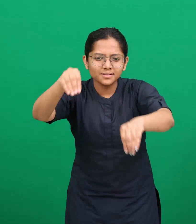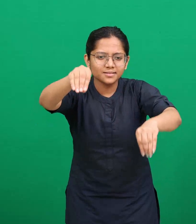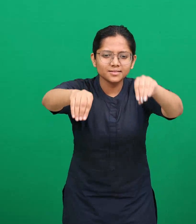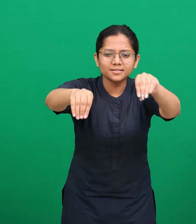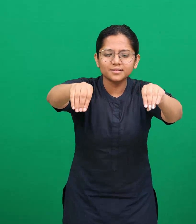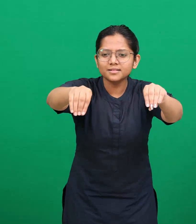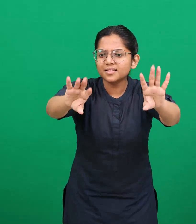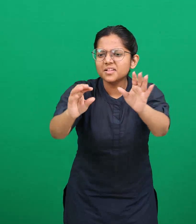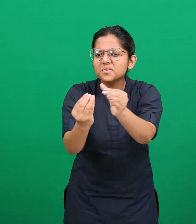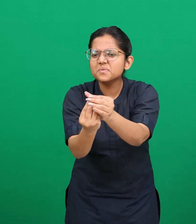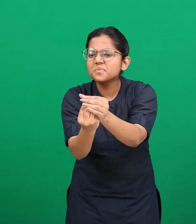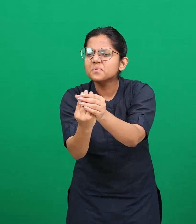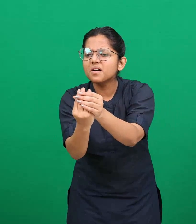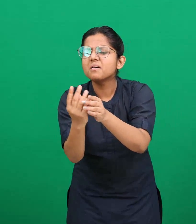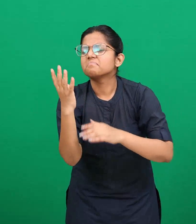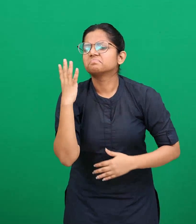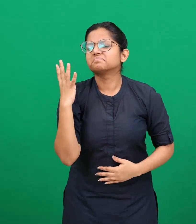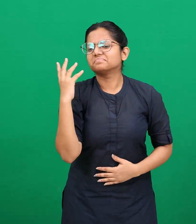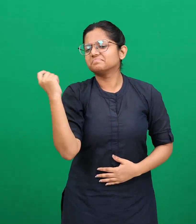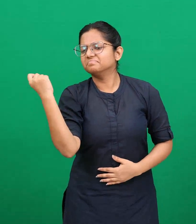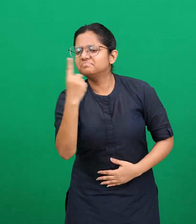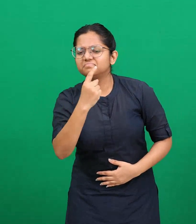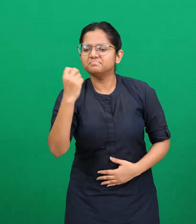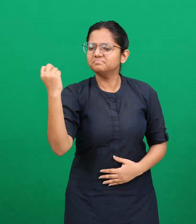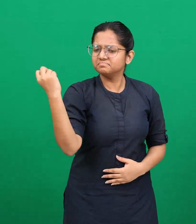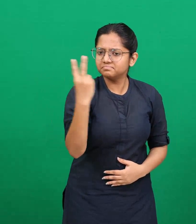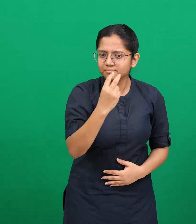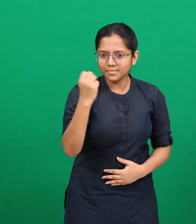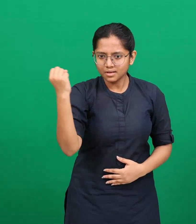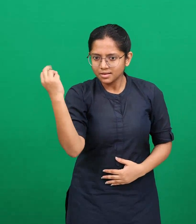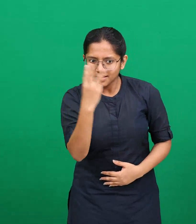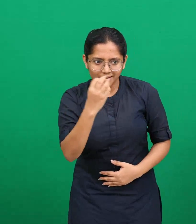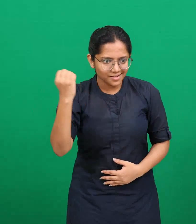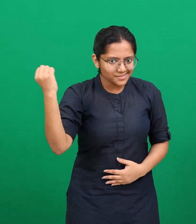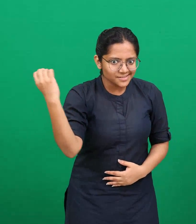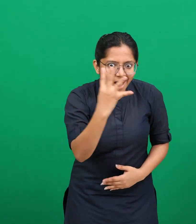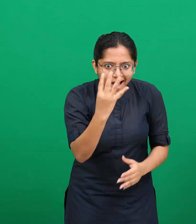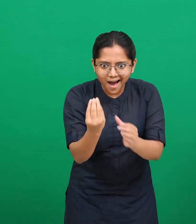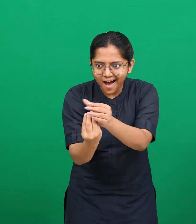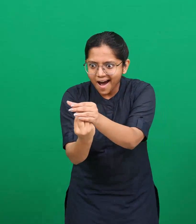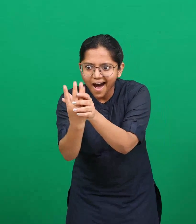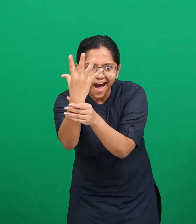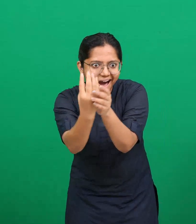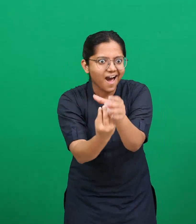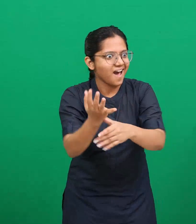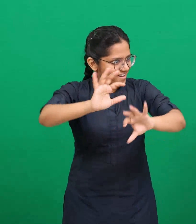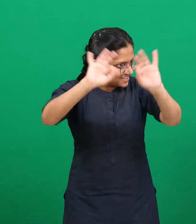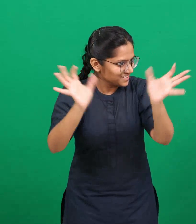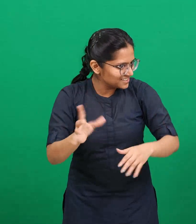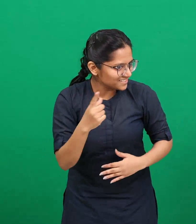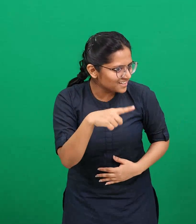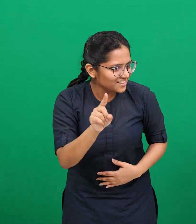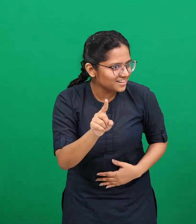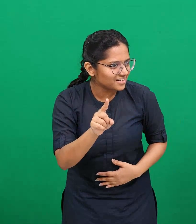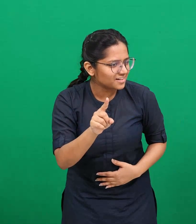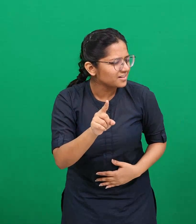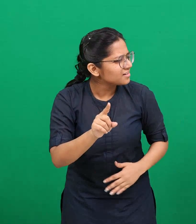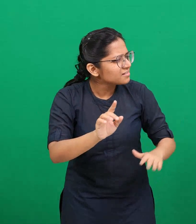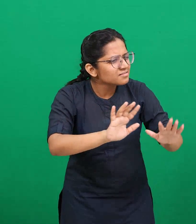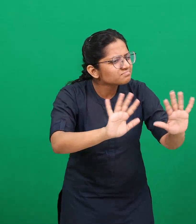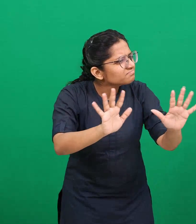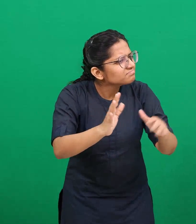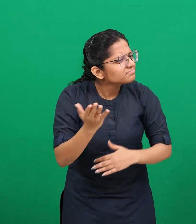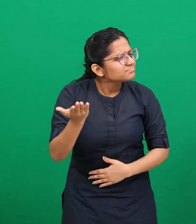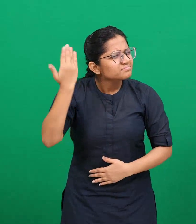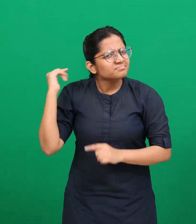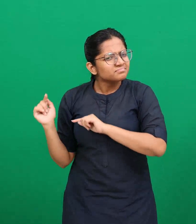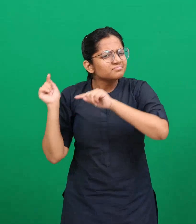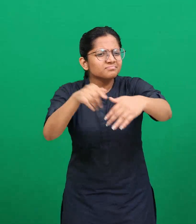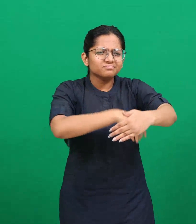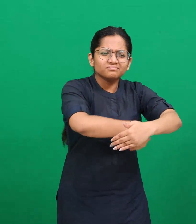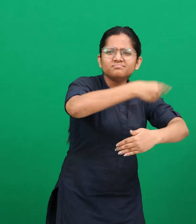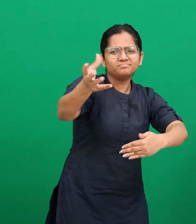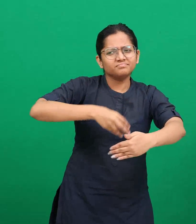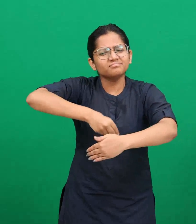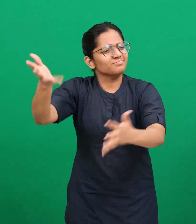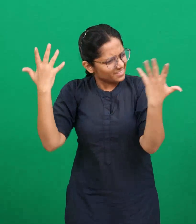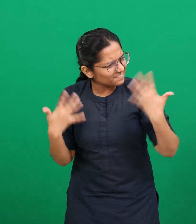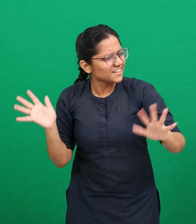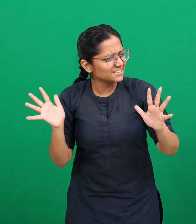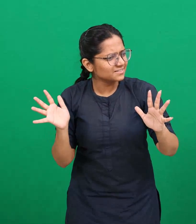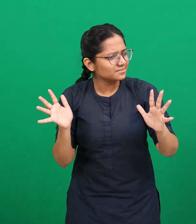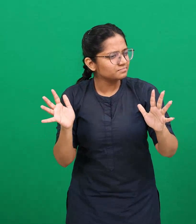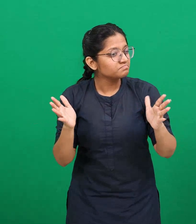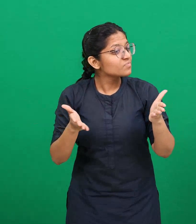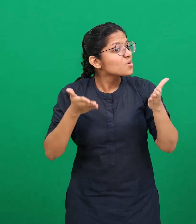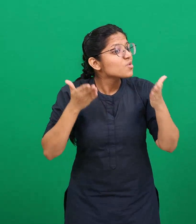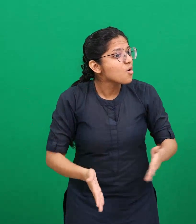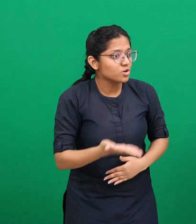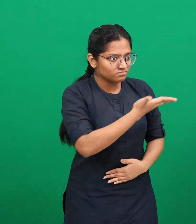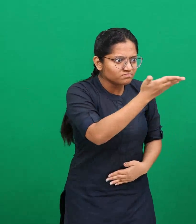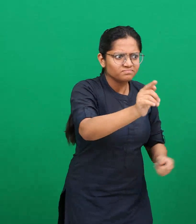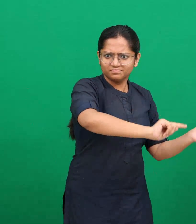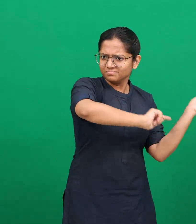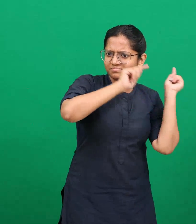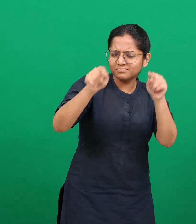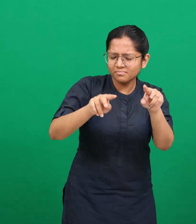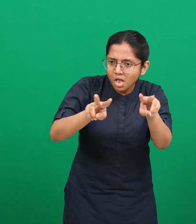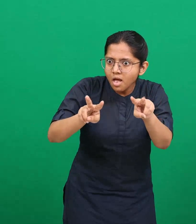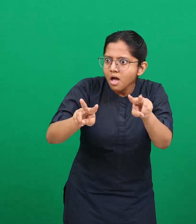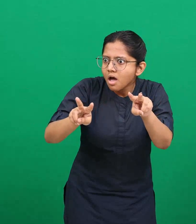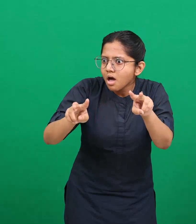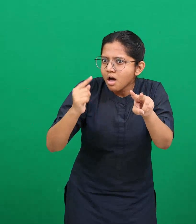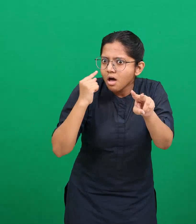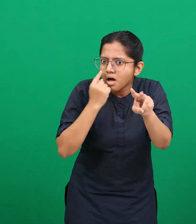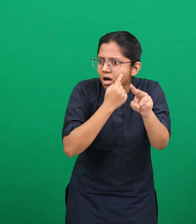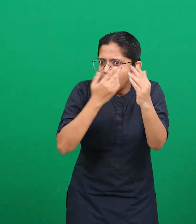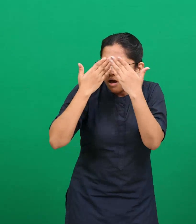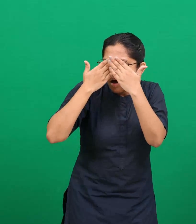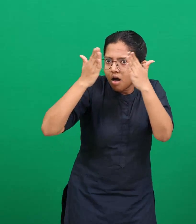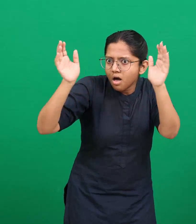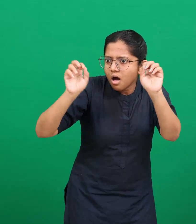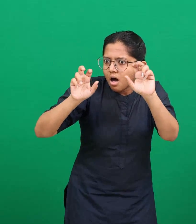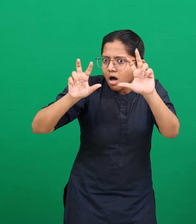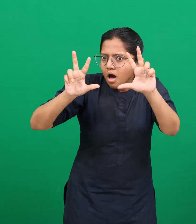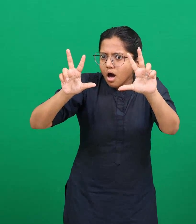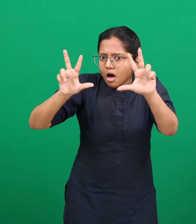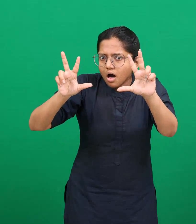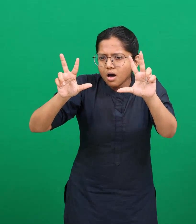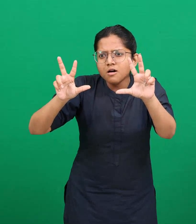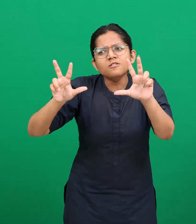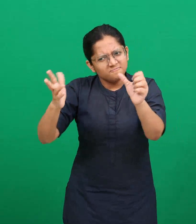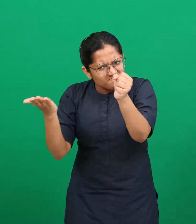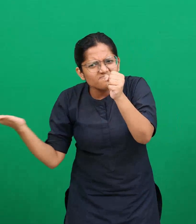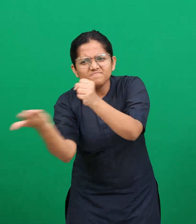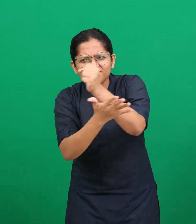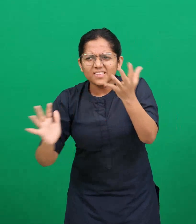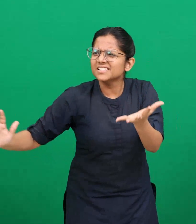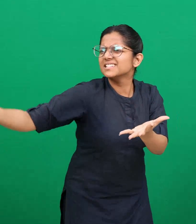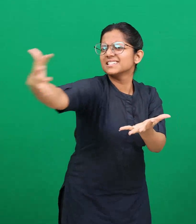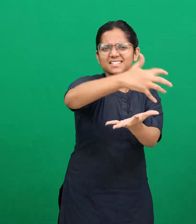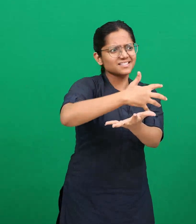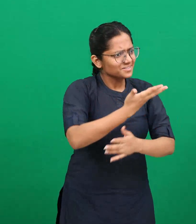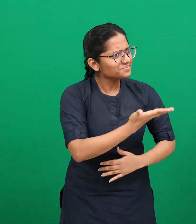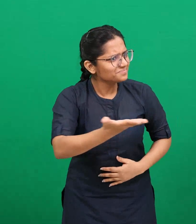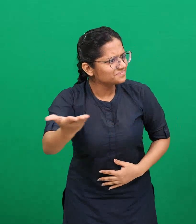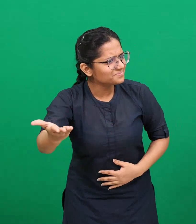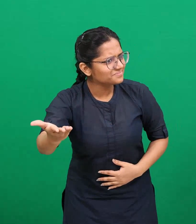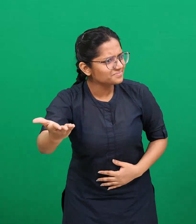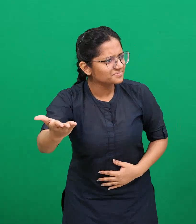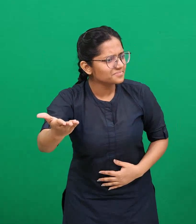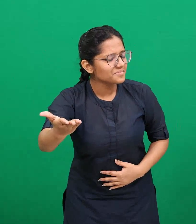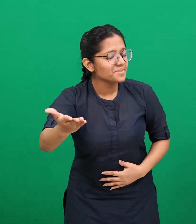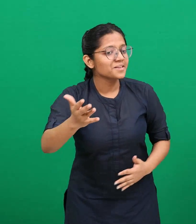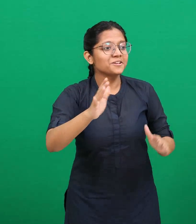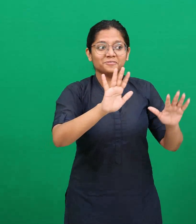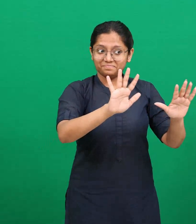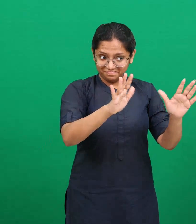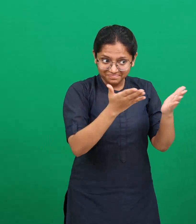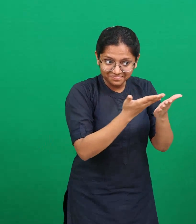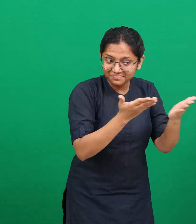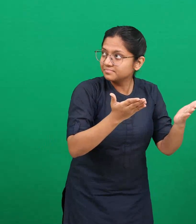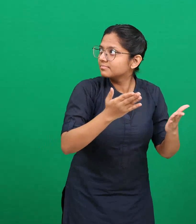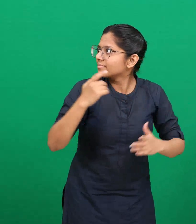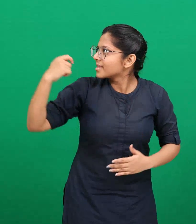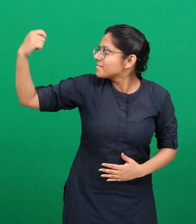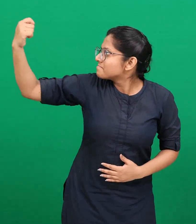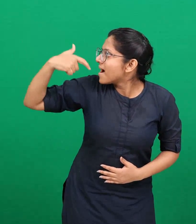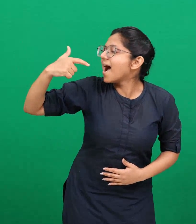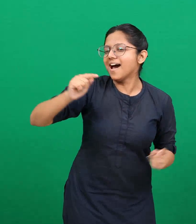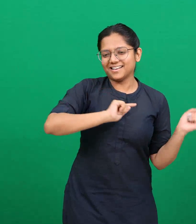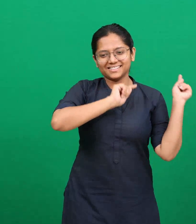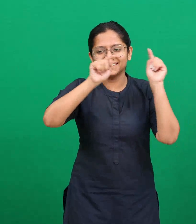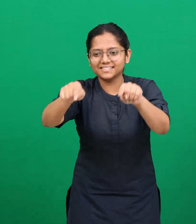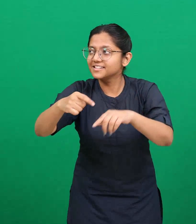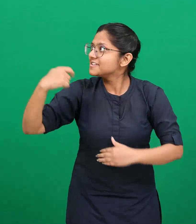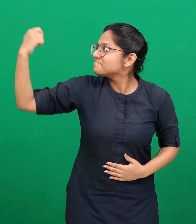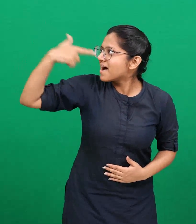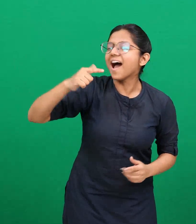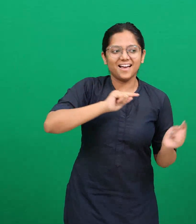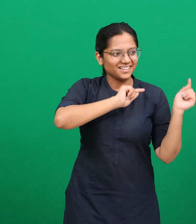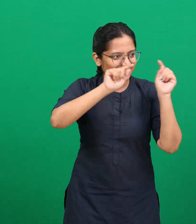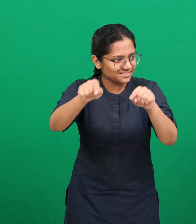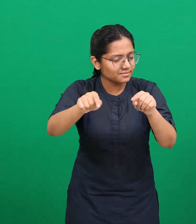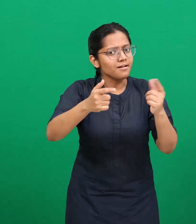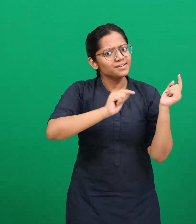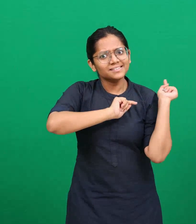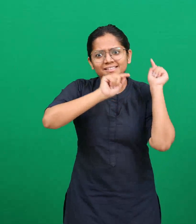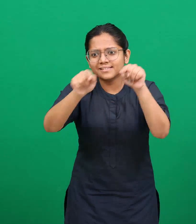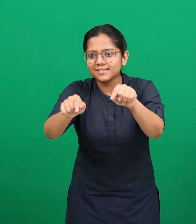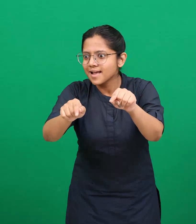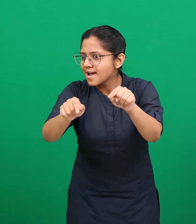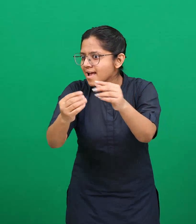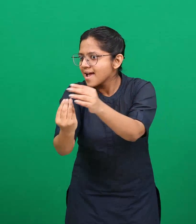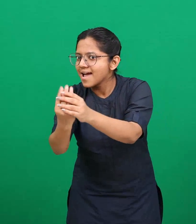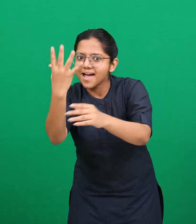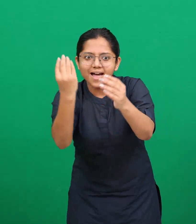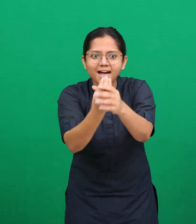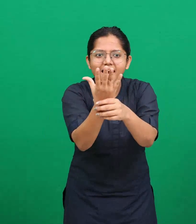I tell you, lift up your eyes and look at the fields, for they are ripe for harvest.